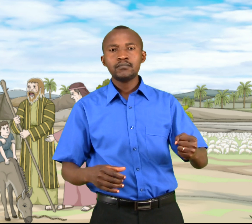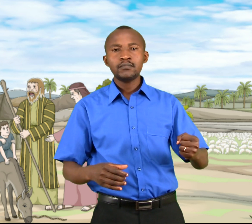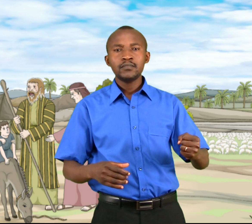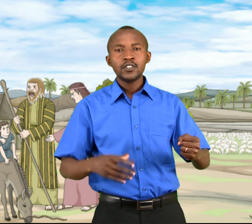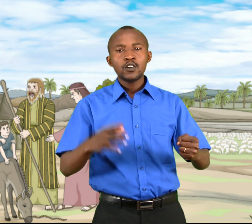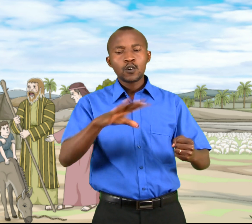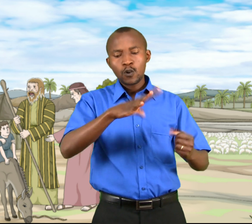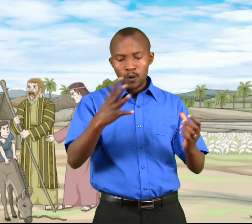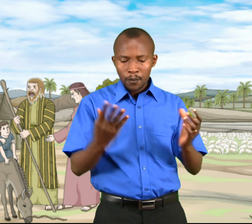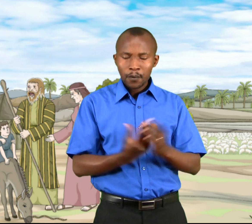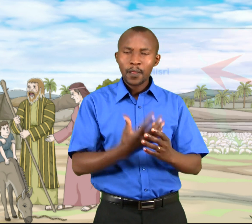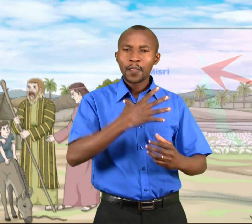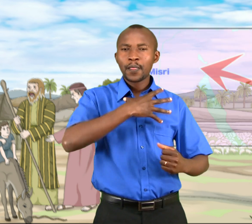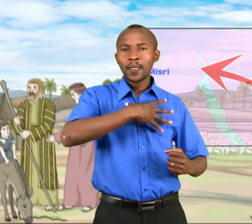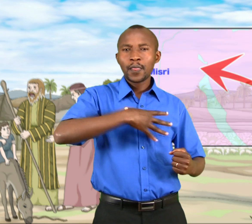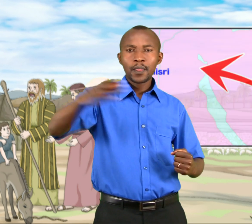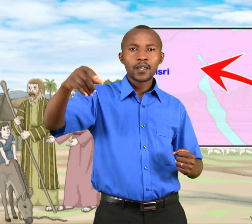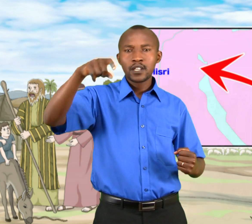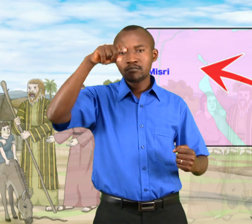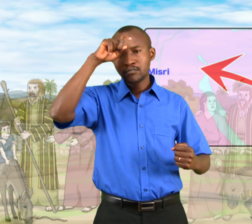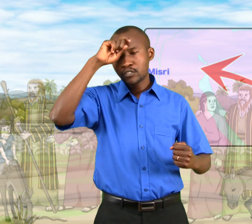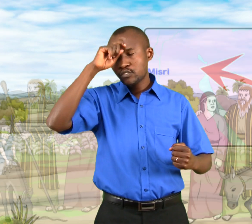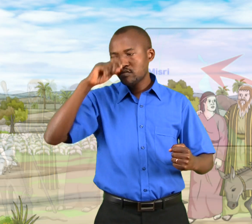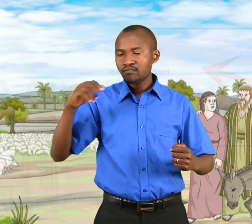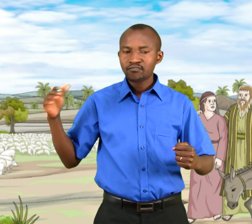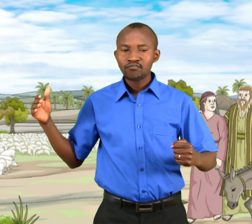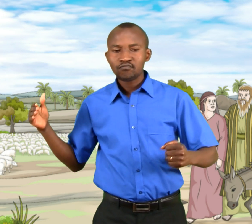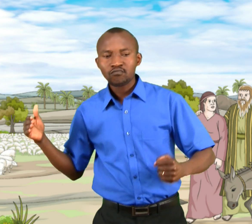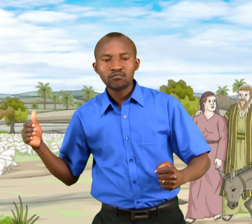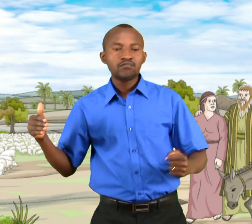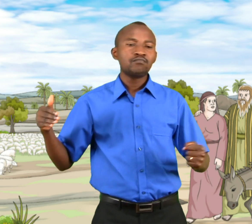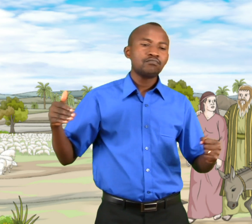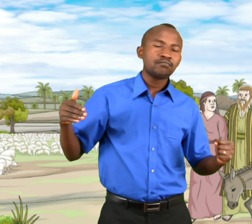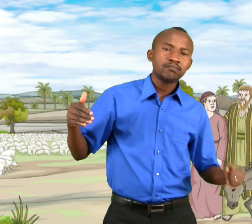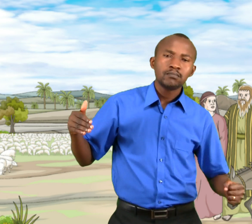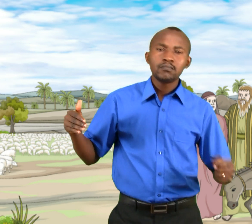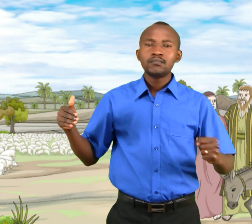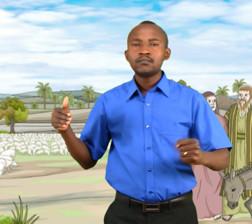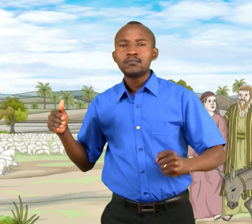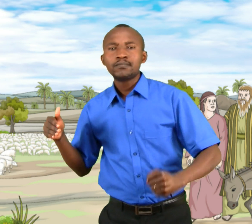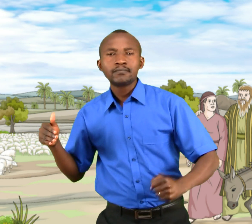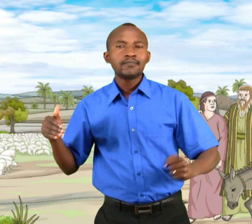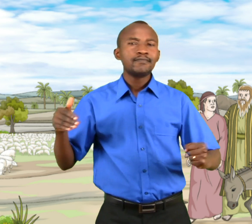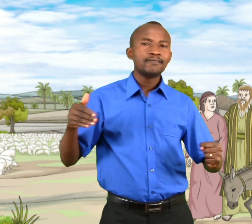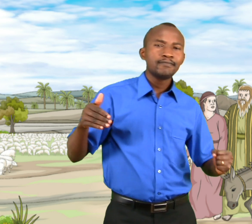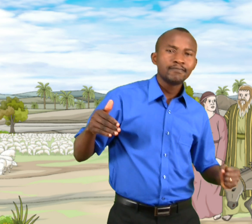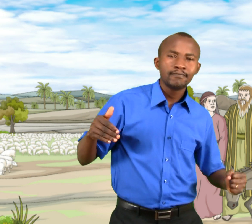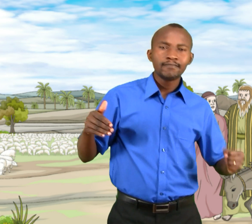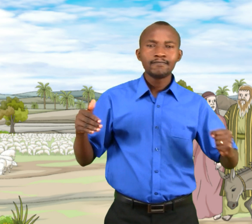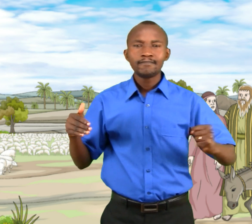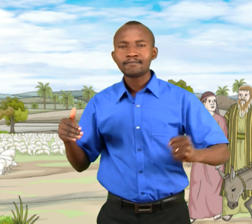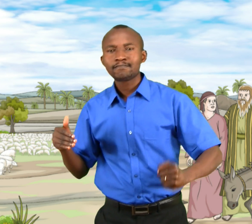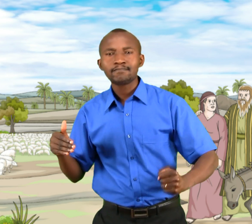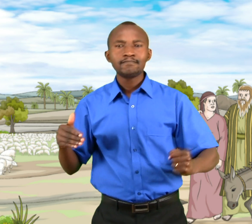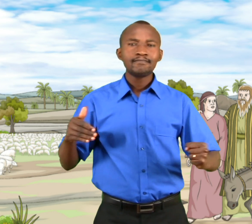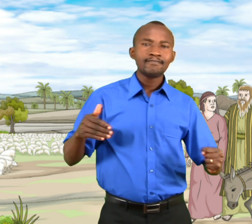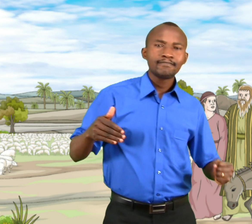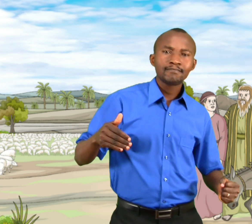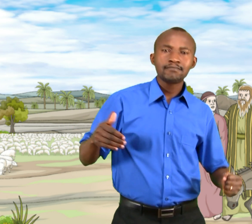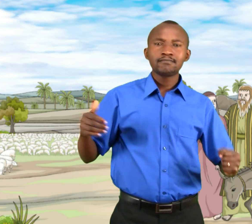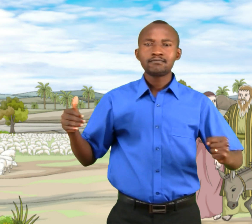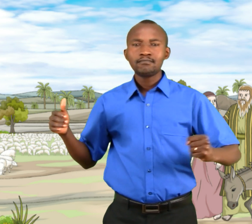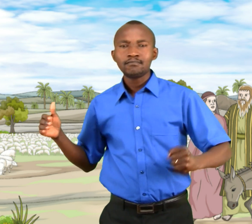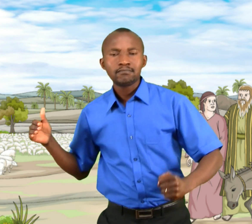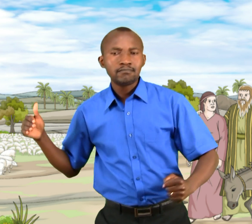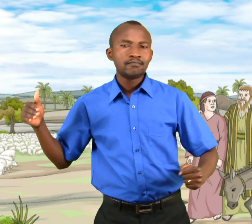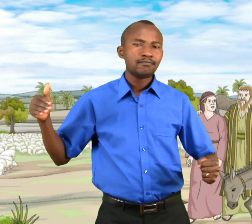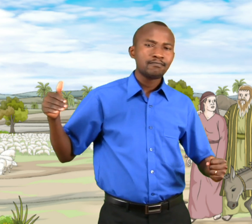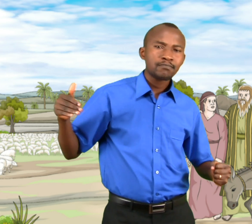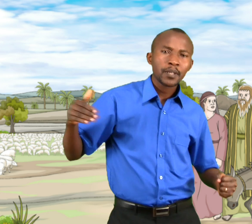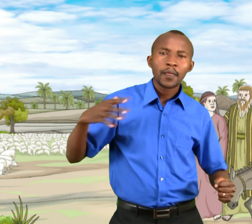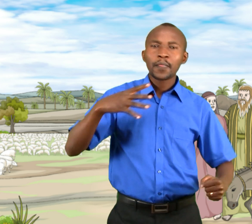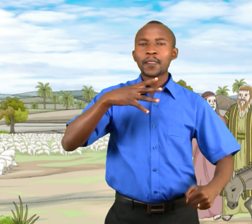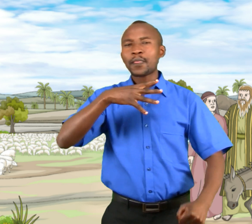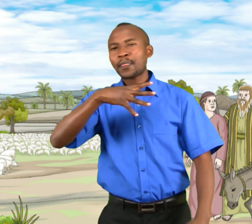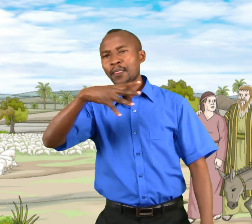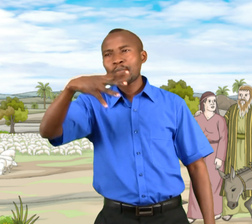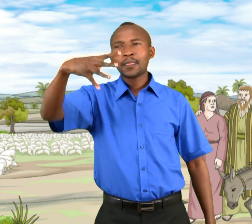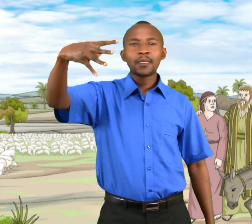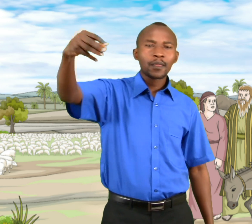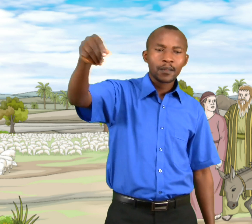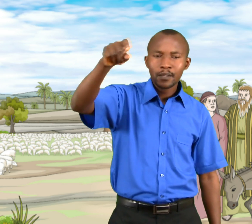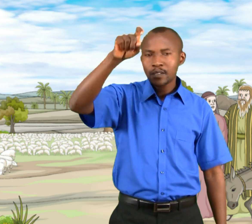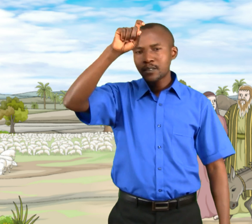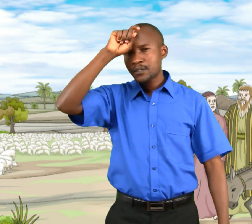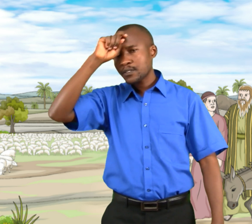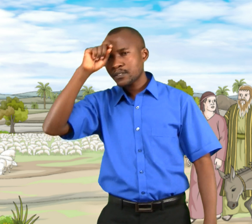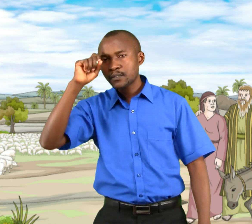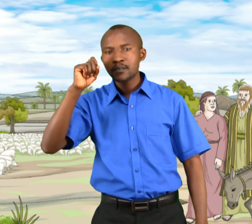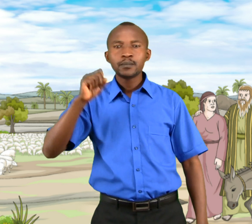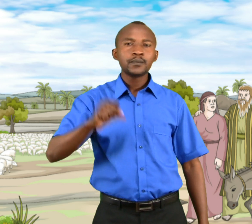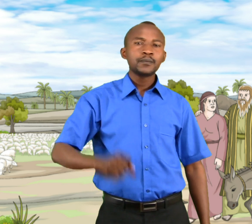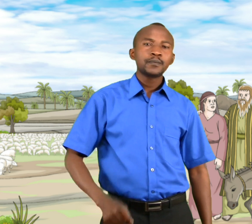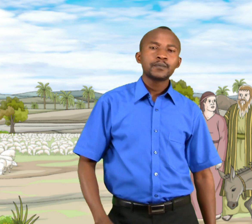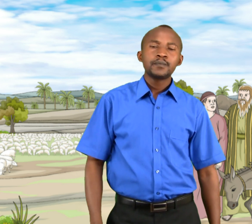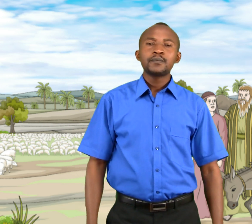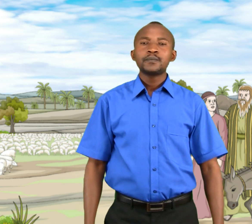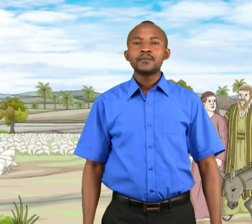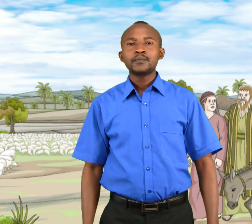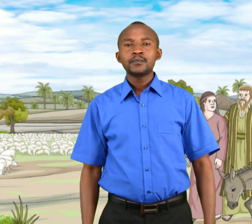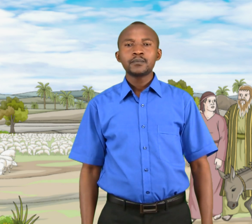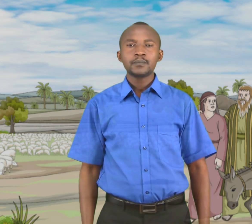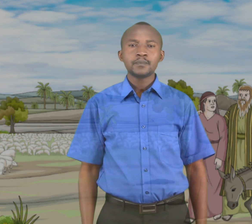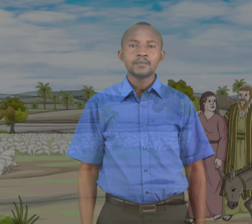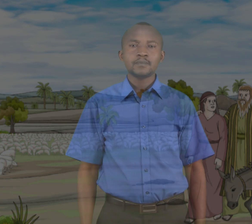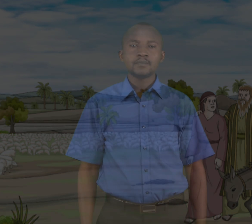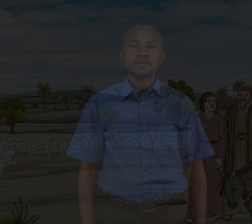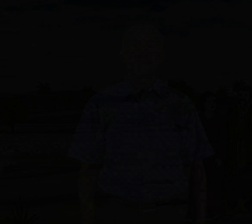And he took the staff of God in his hand.